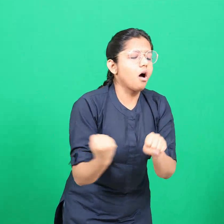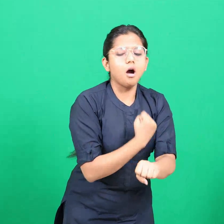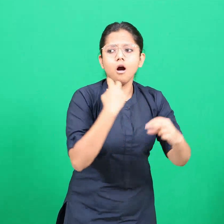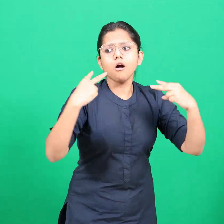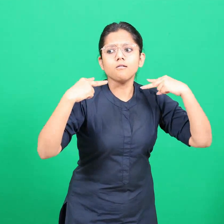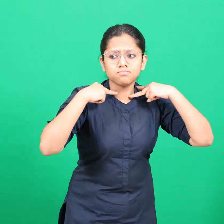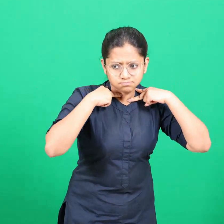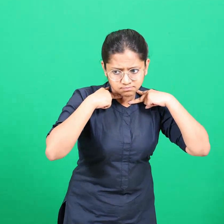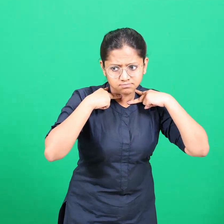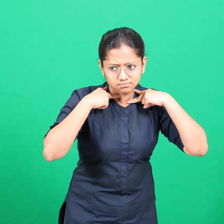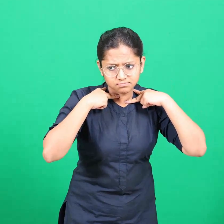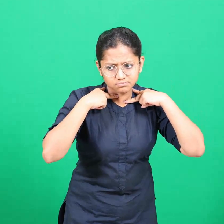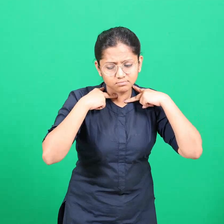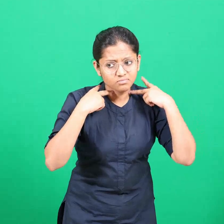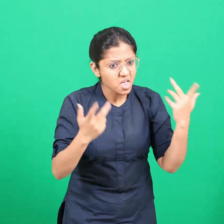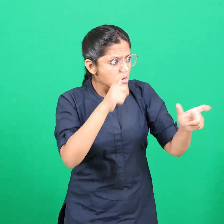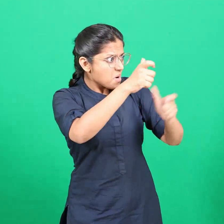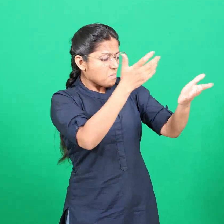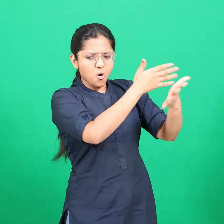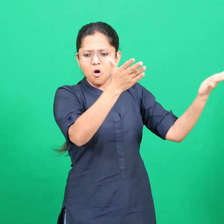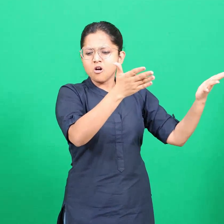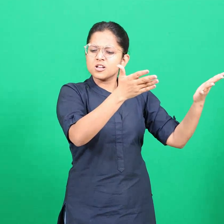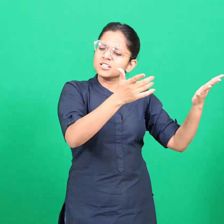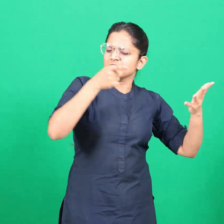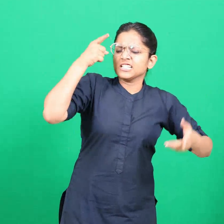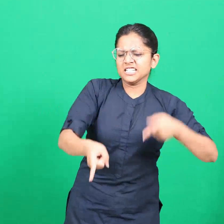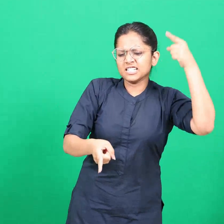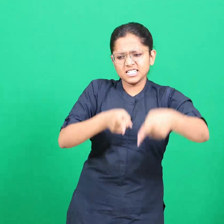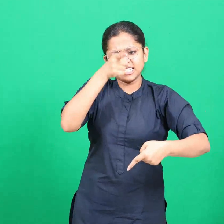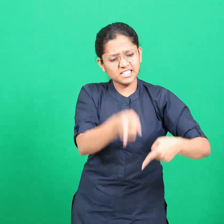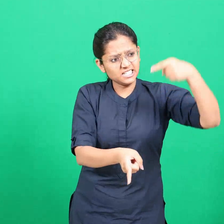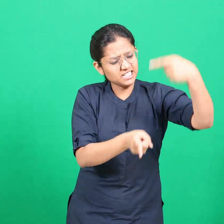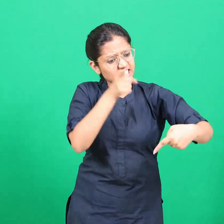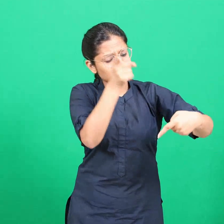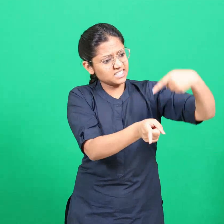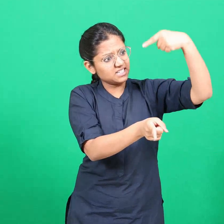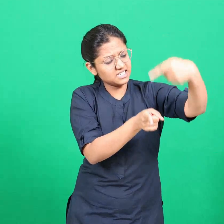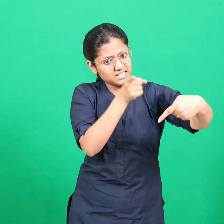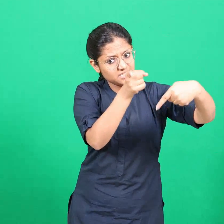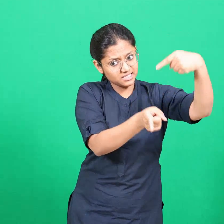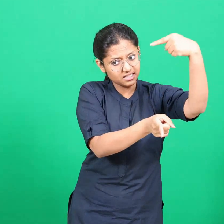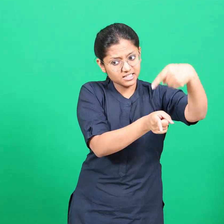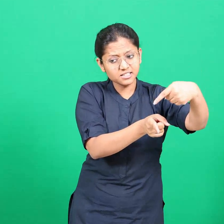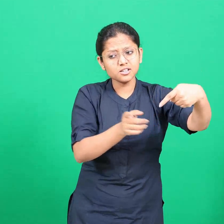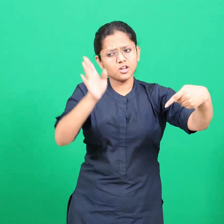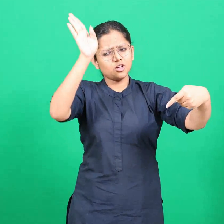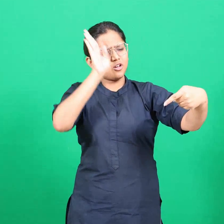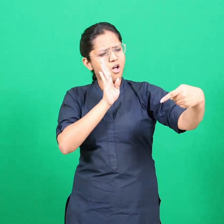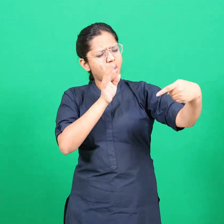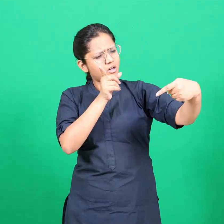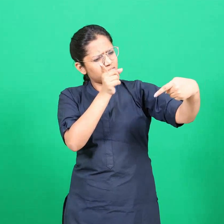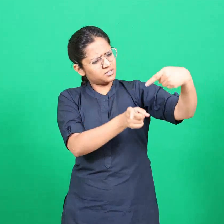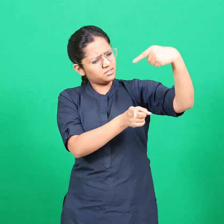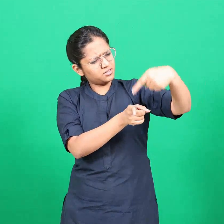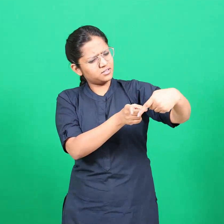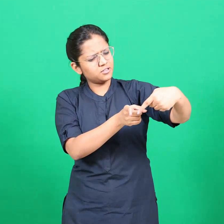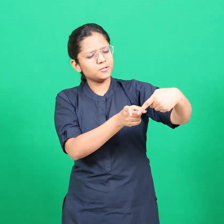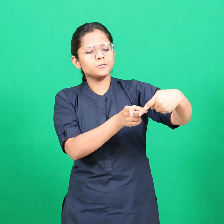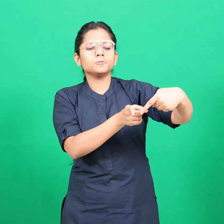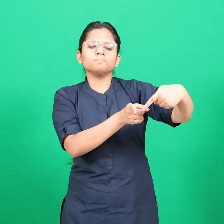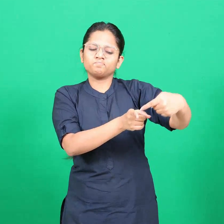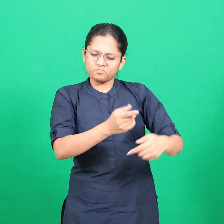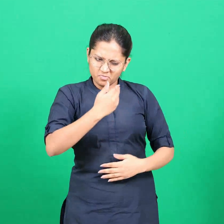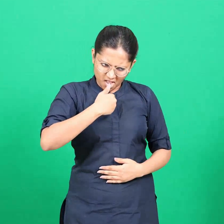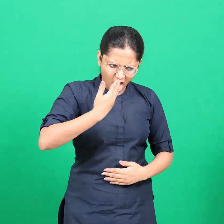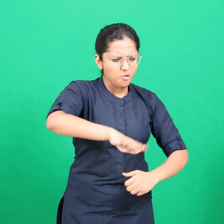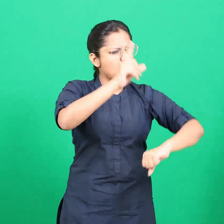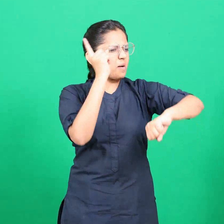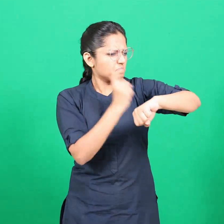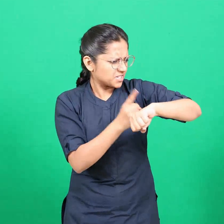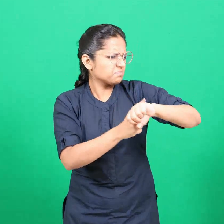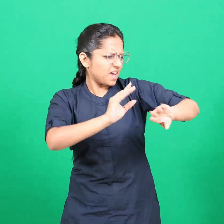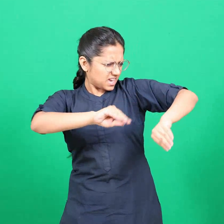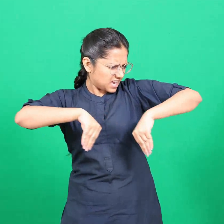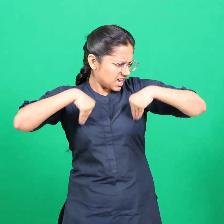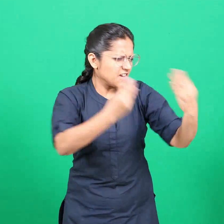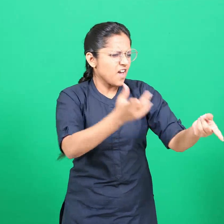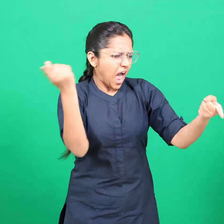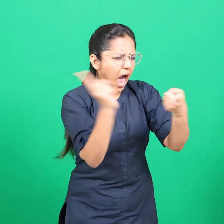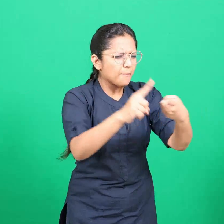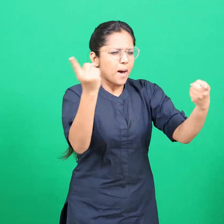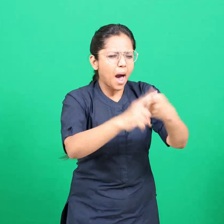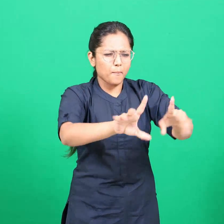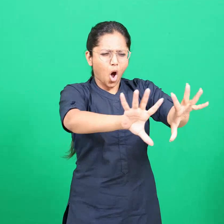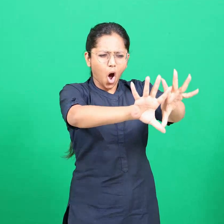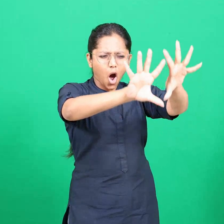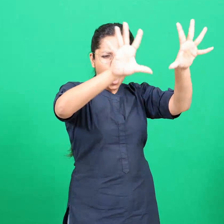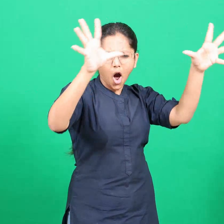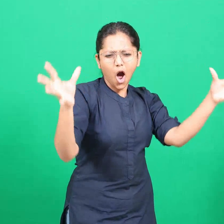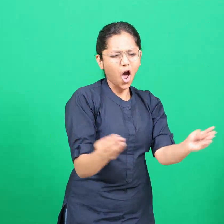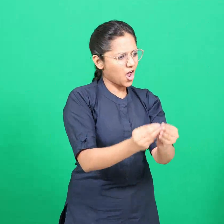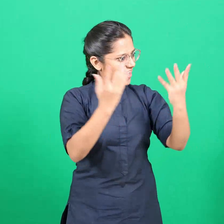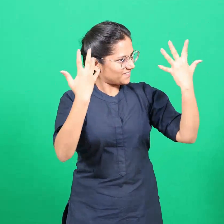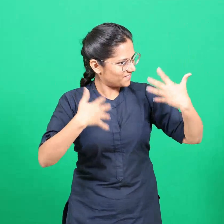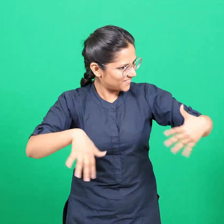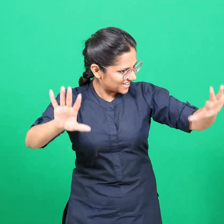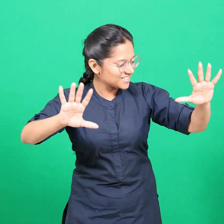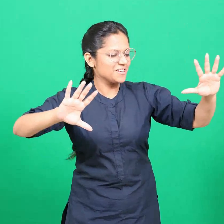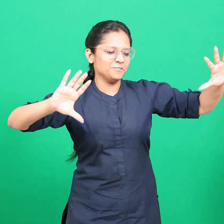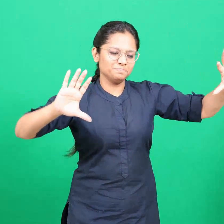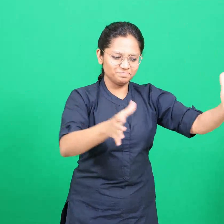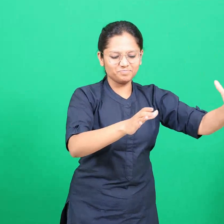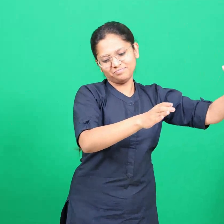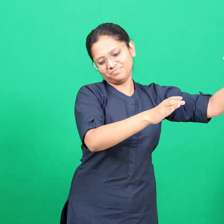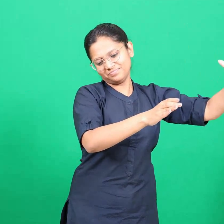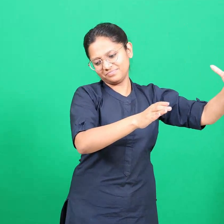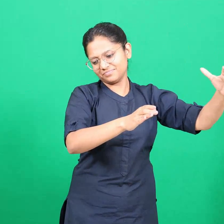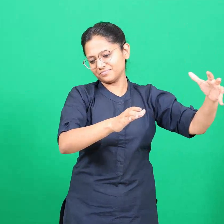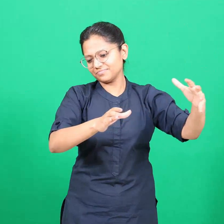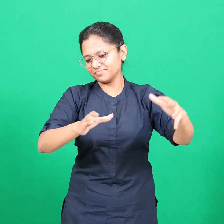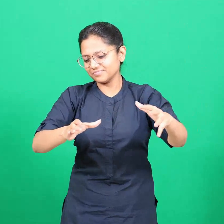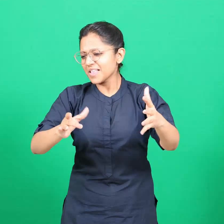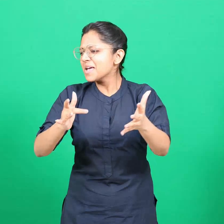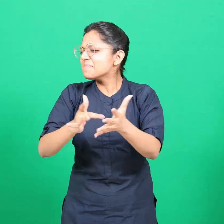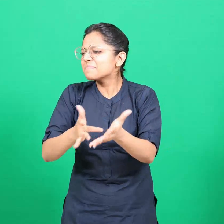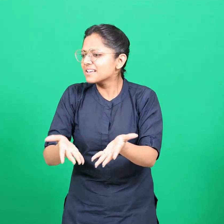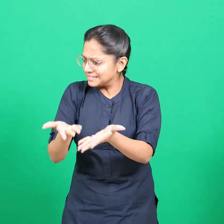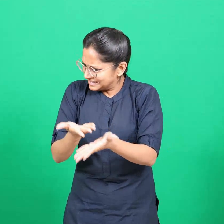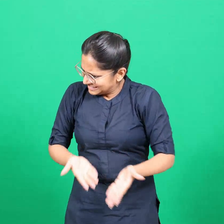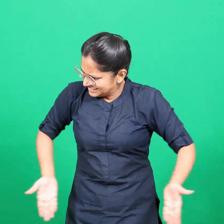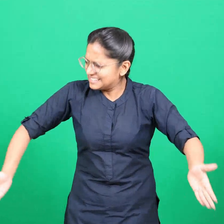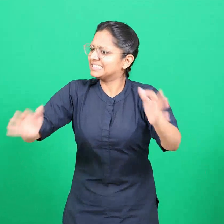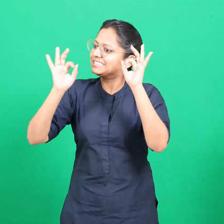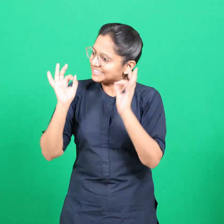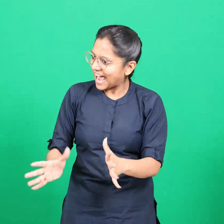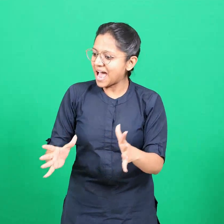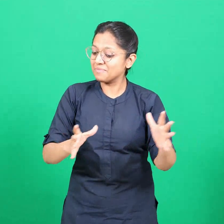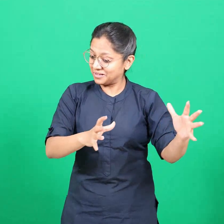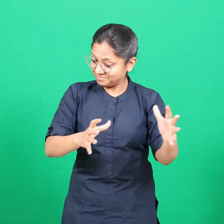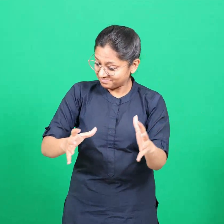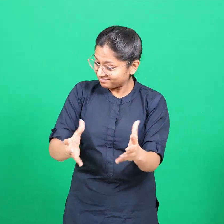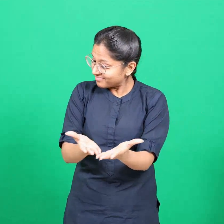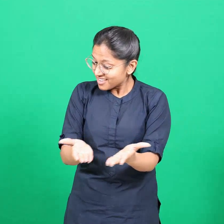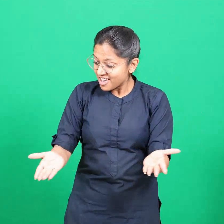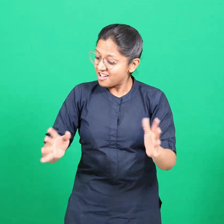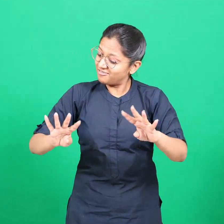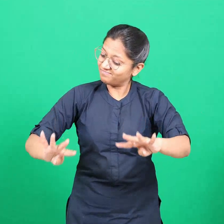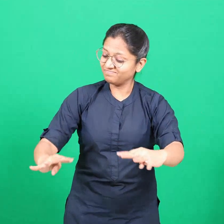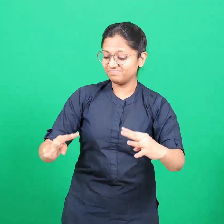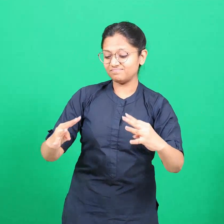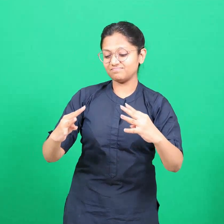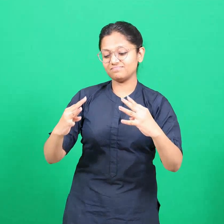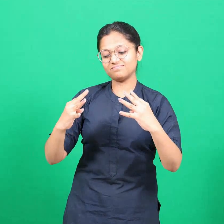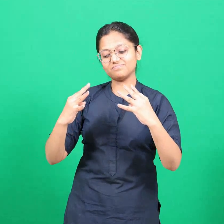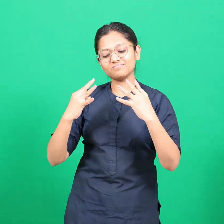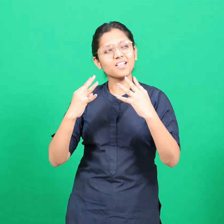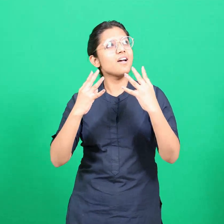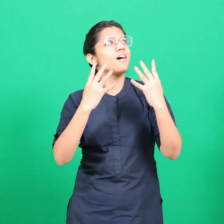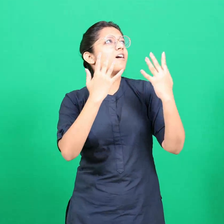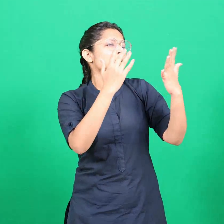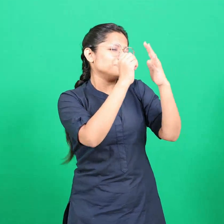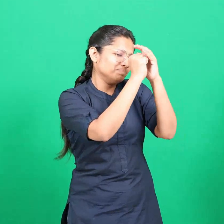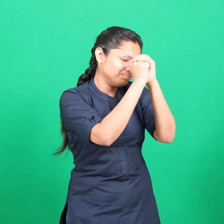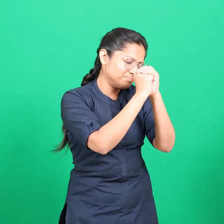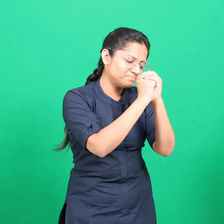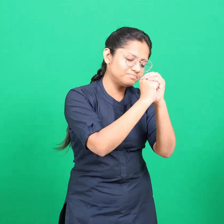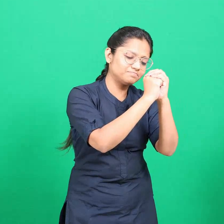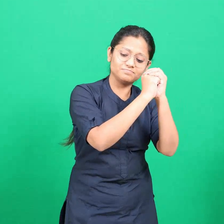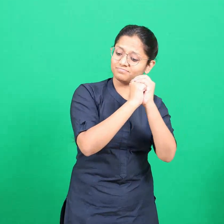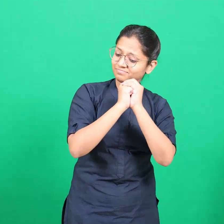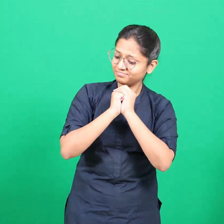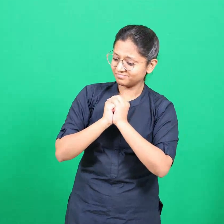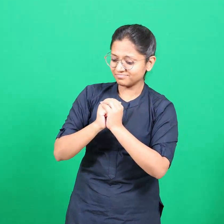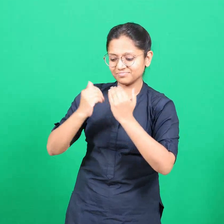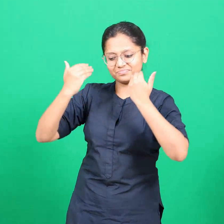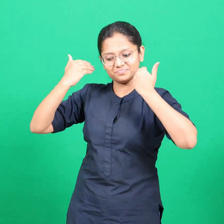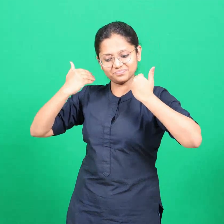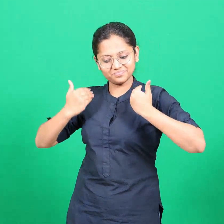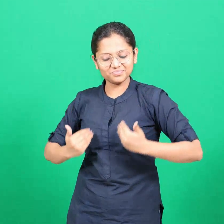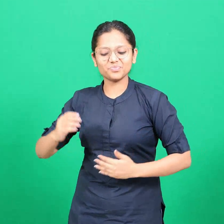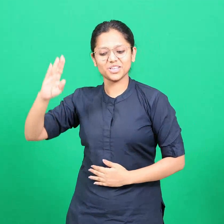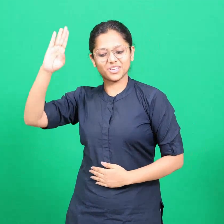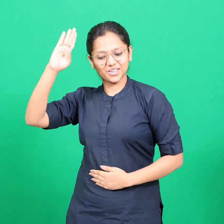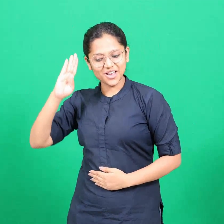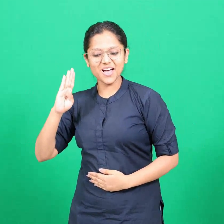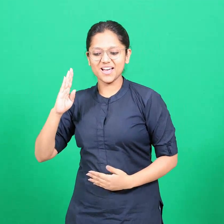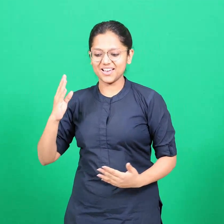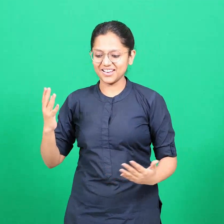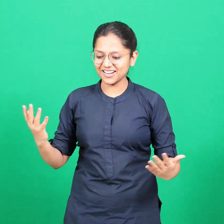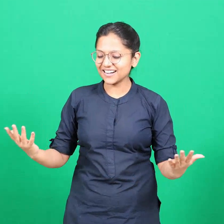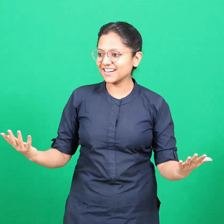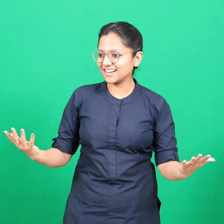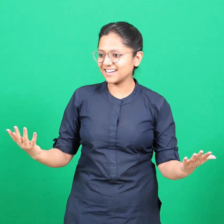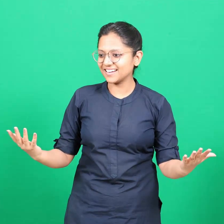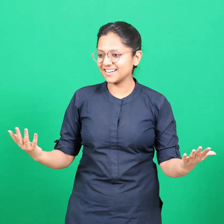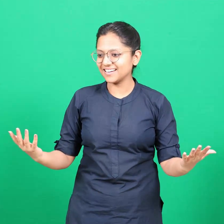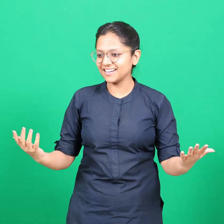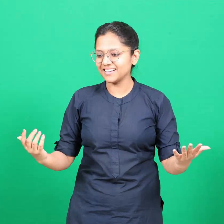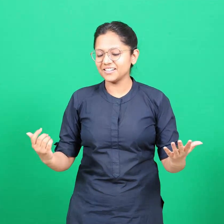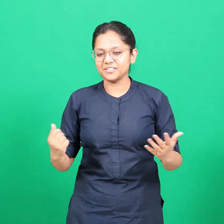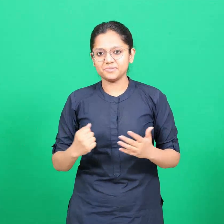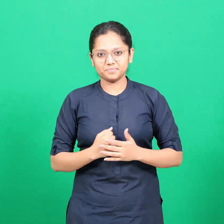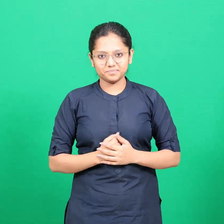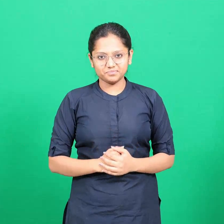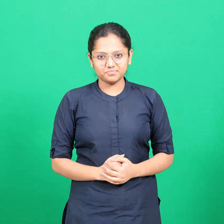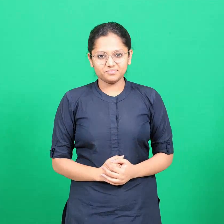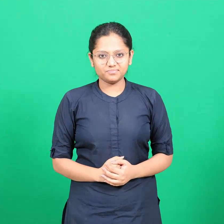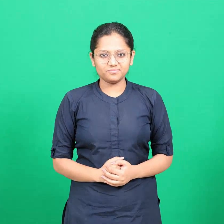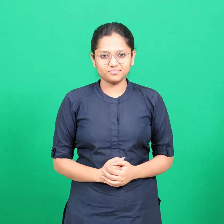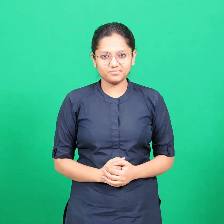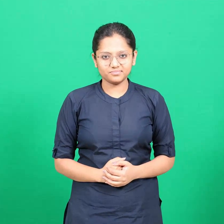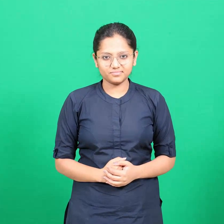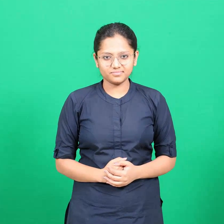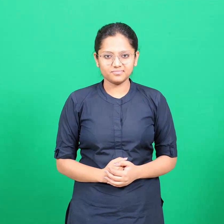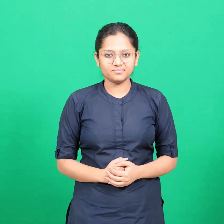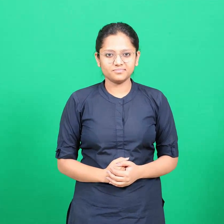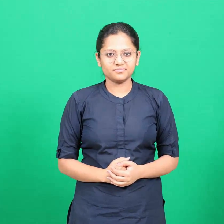' But I will punish the nation that enslaves them,' God said, ' and afterward they will come forth and worship Me in this place.'